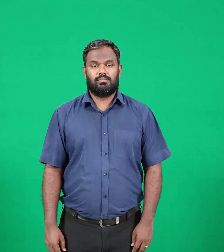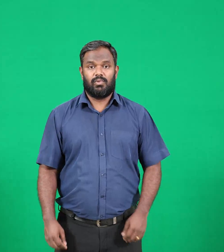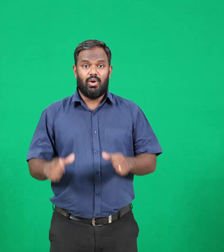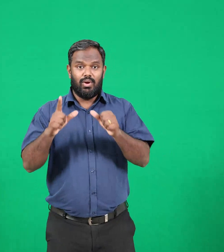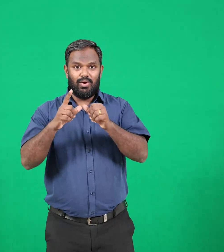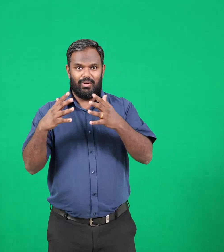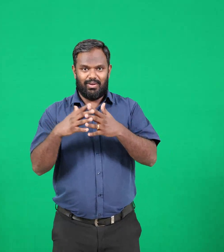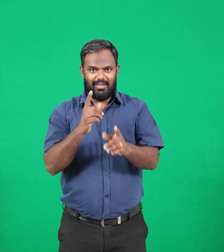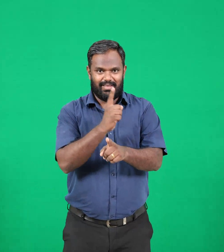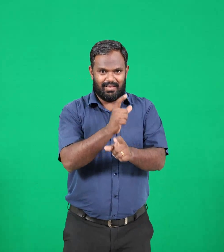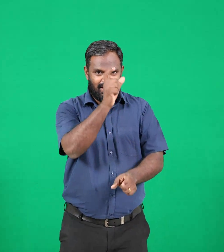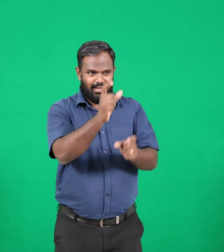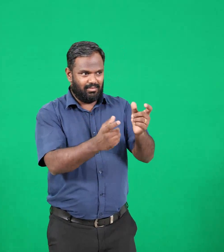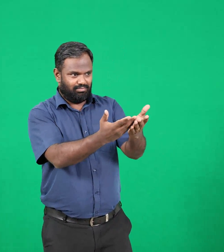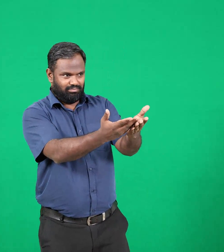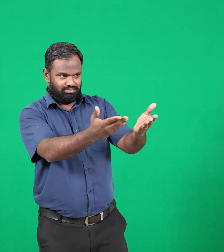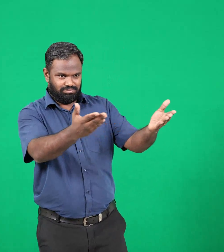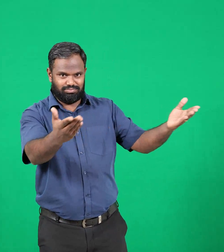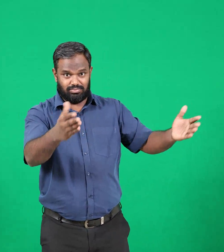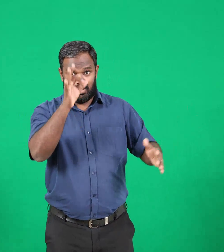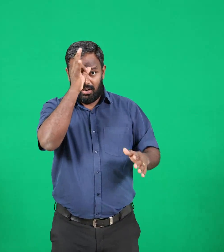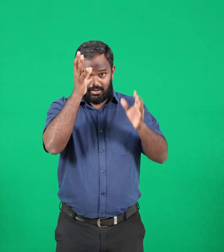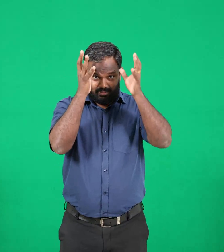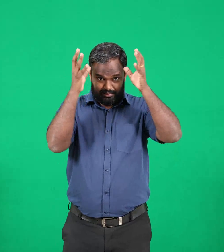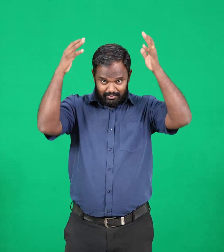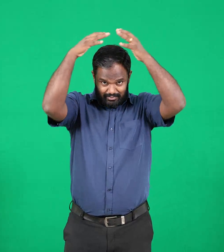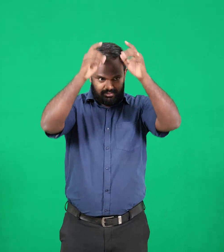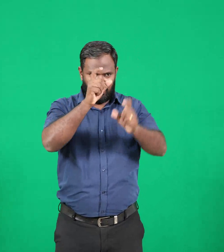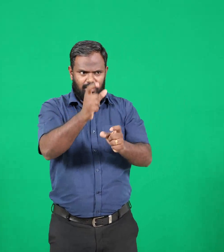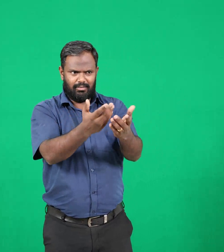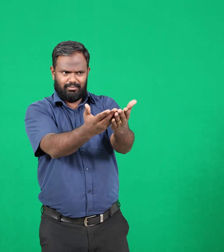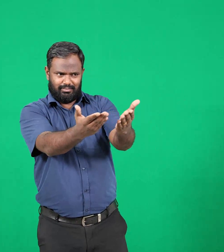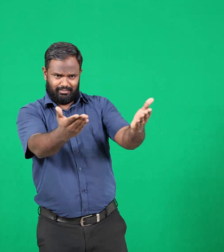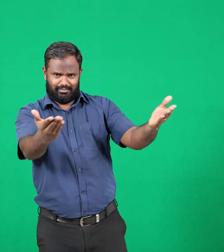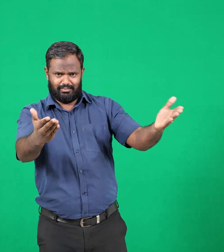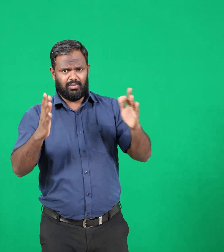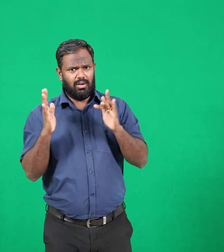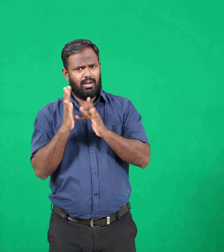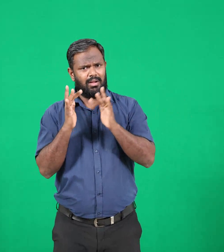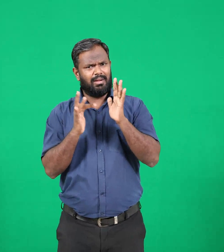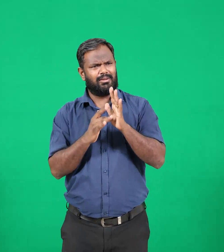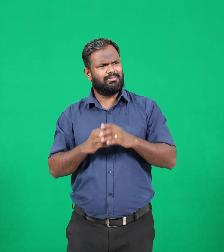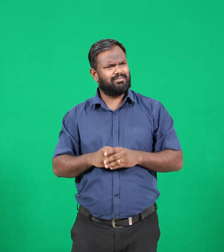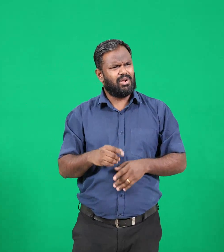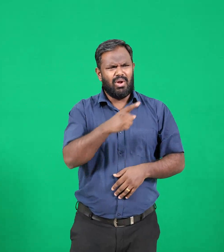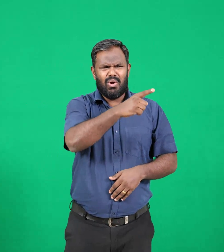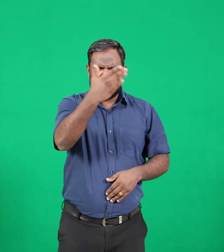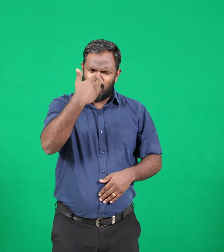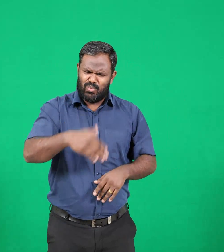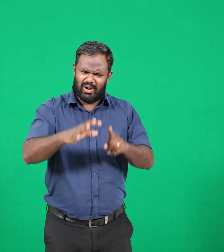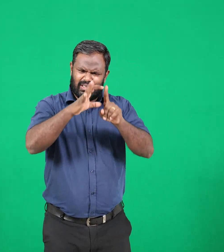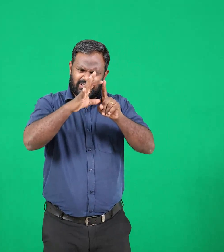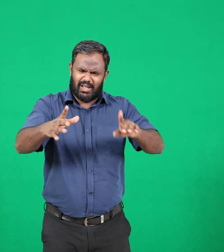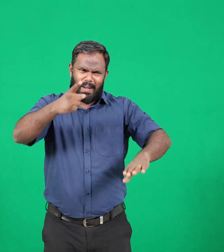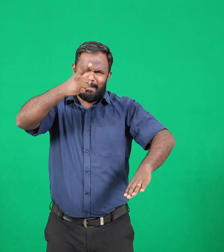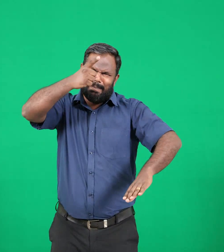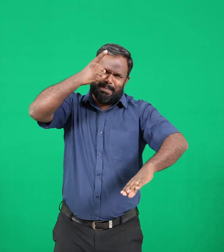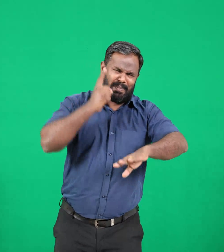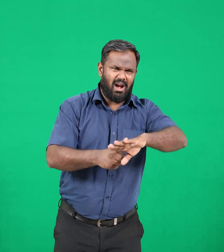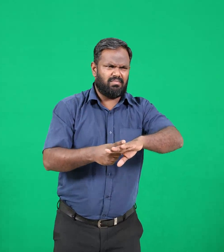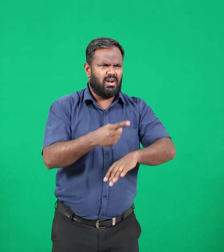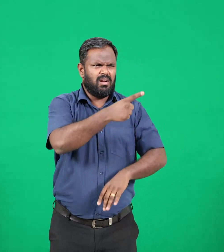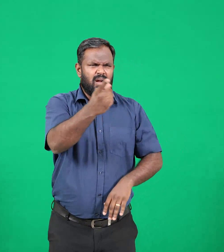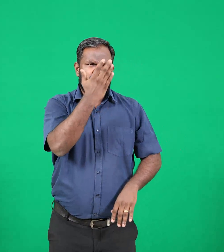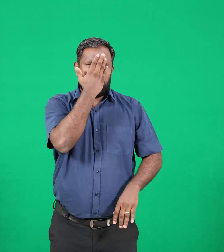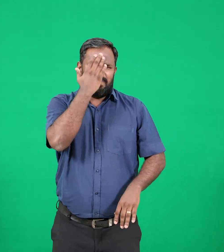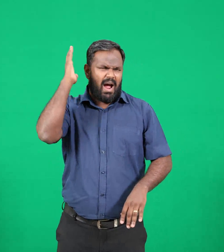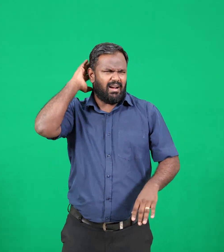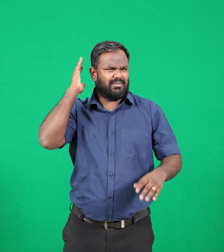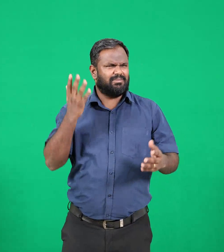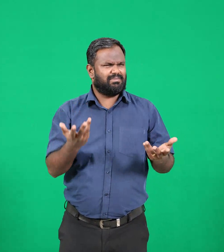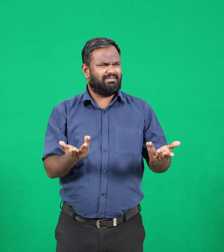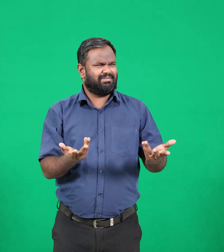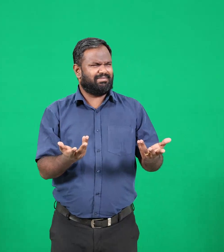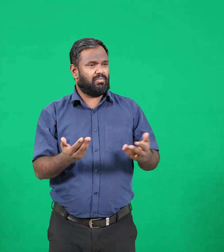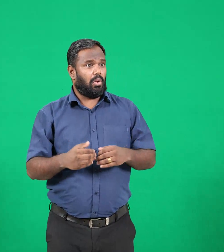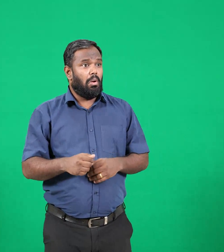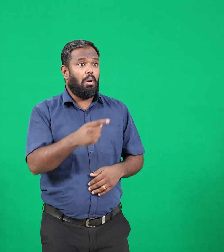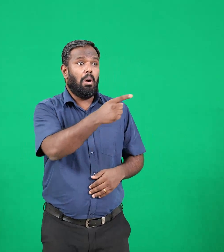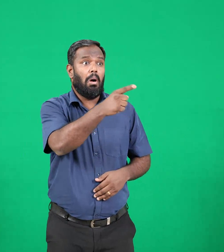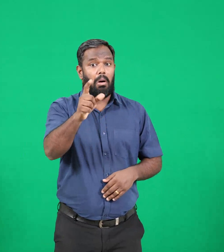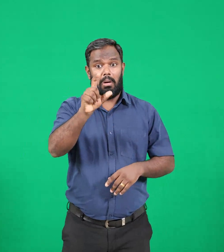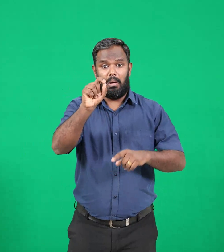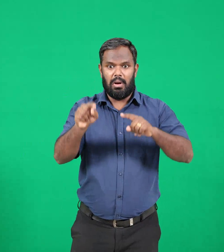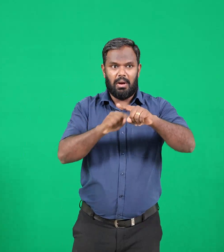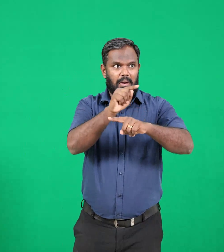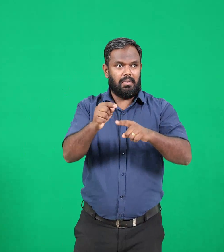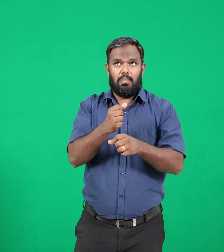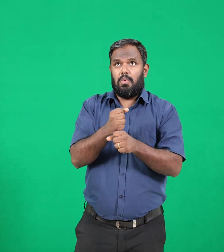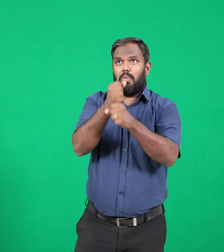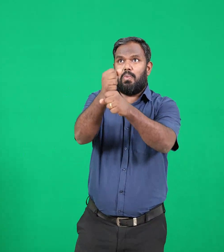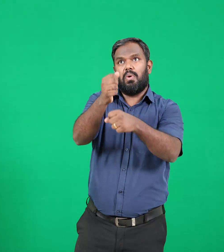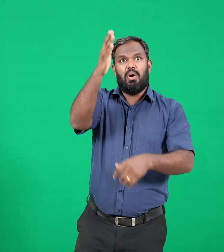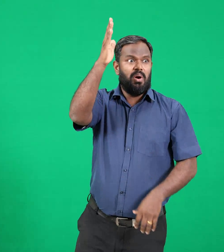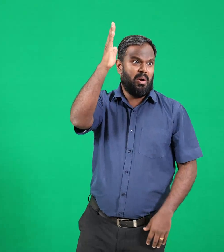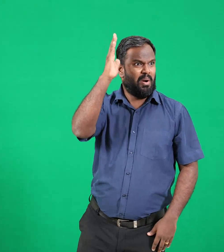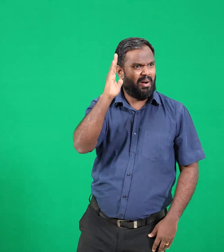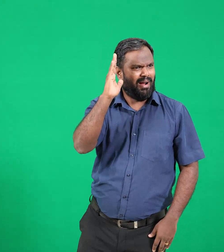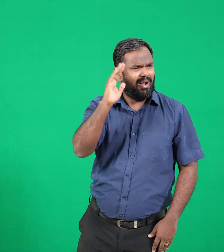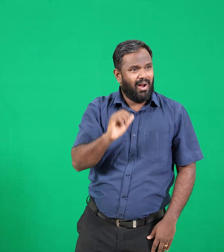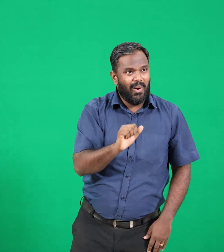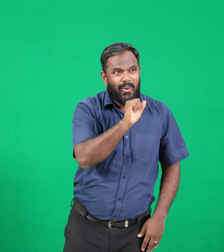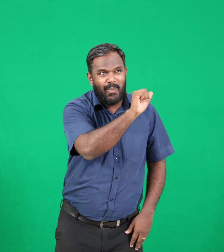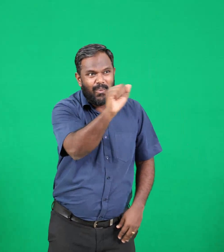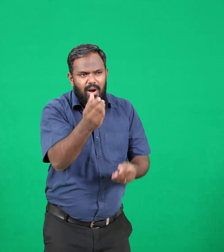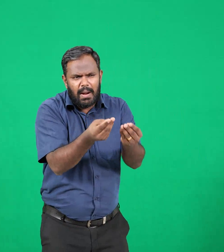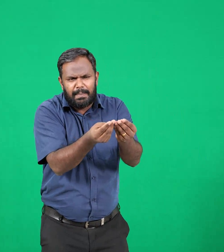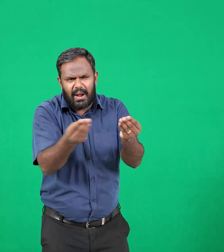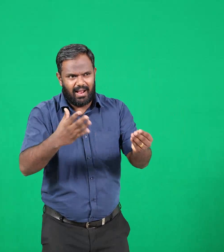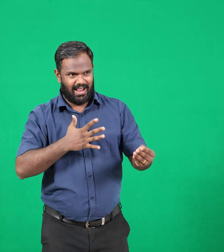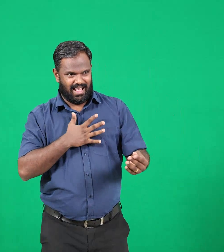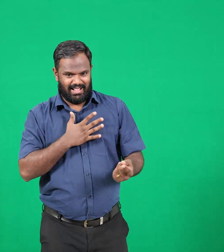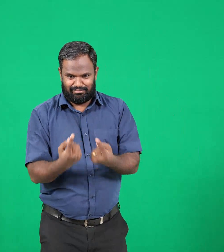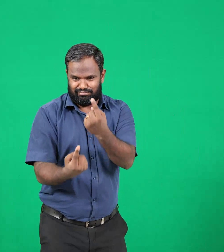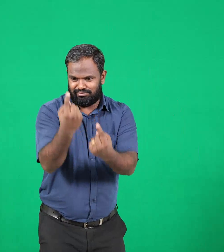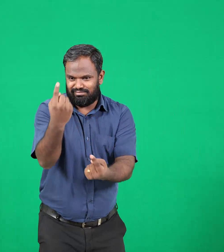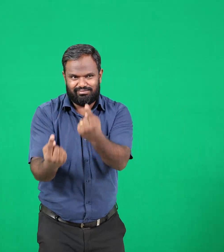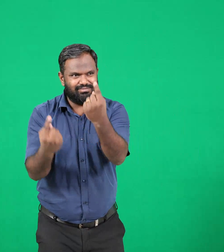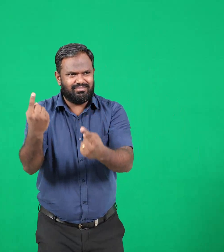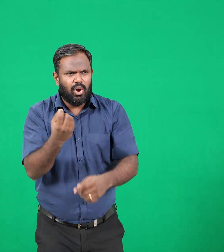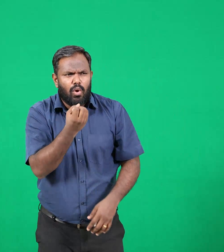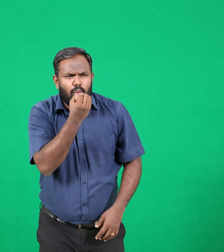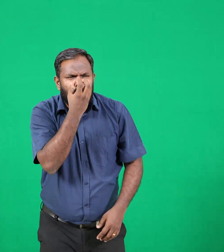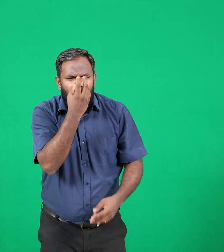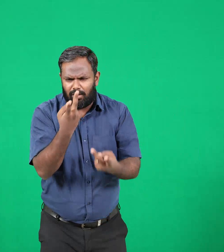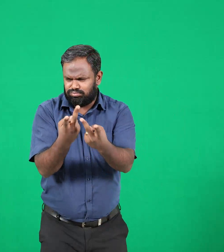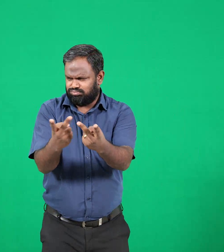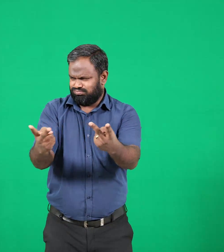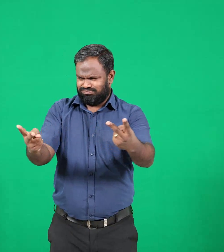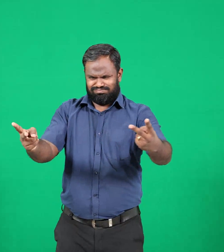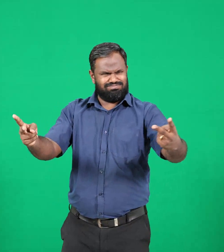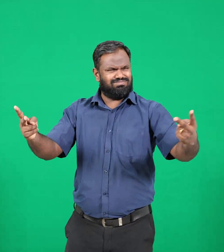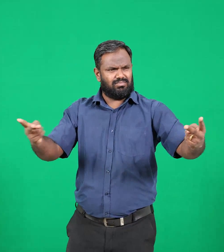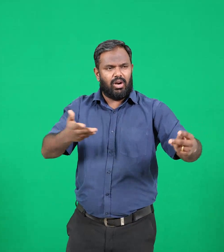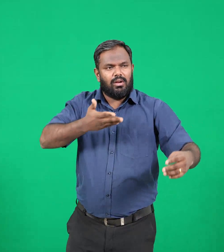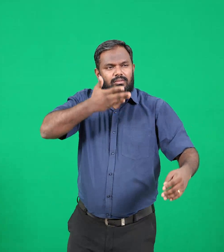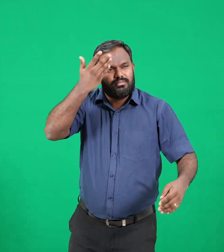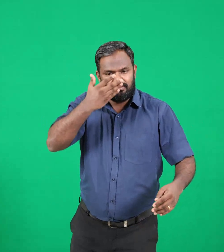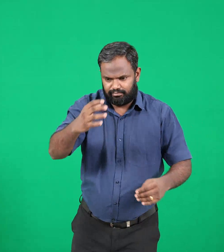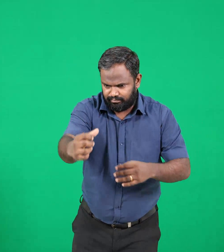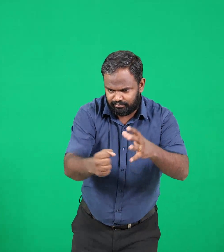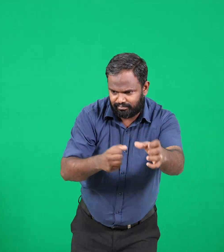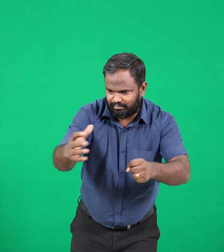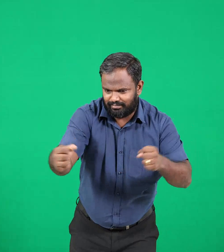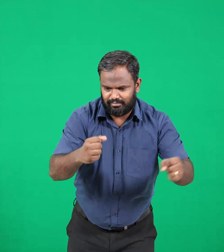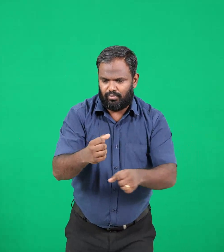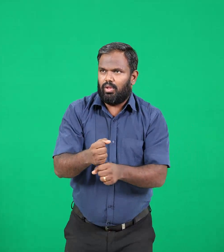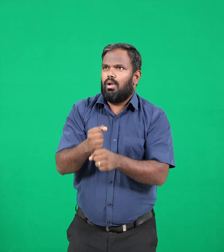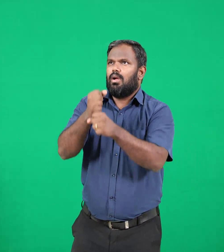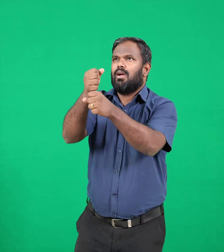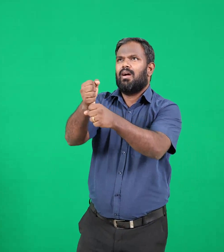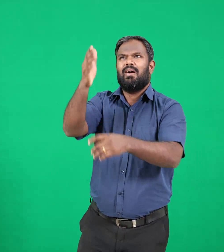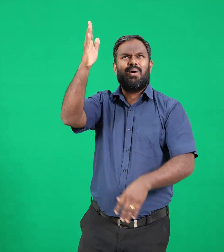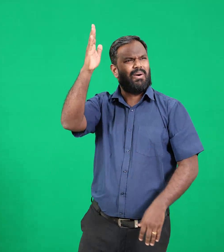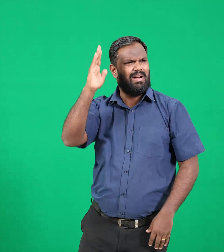Woe to you, scribes and Pharisees, you hypocrites! You pay tithes of mint, dill, and cumin.